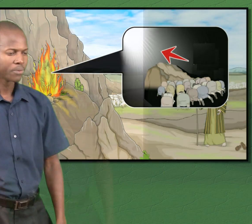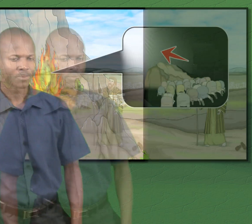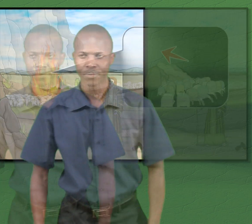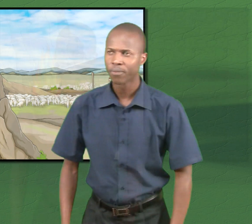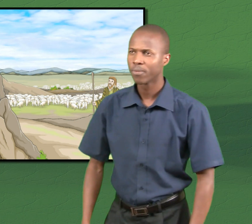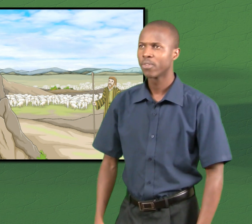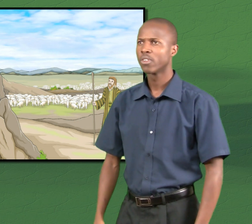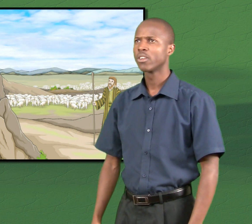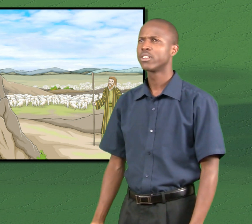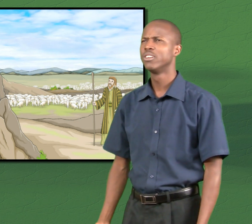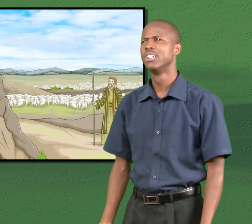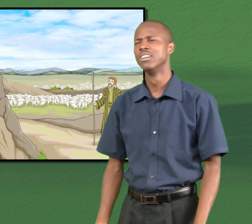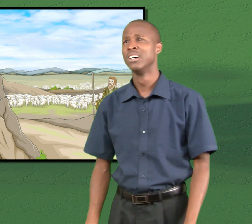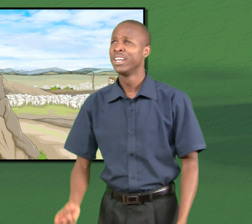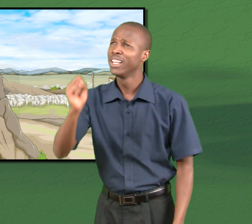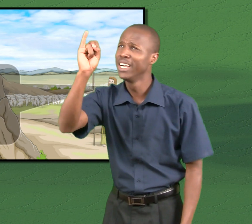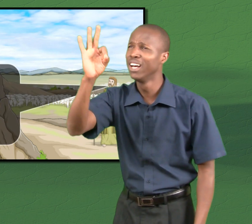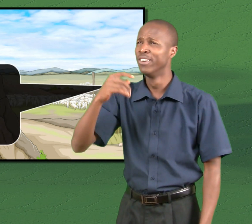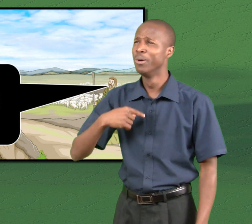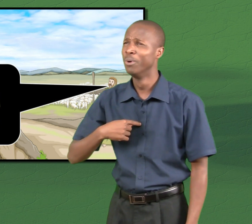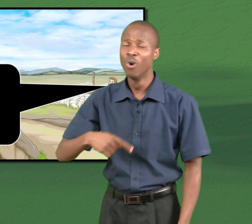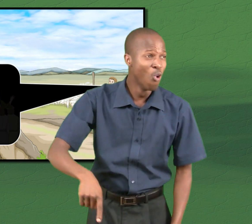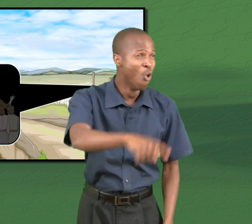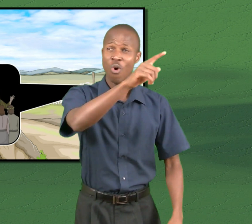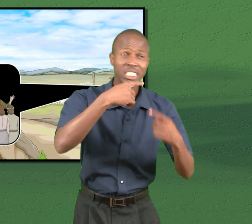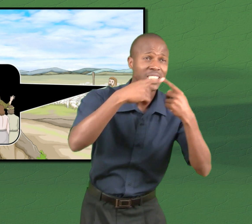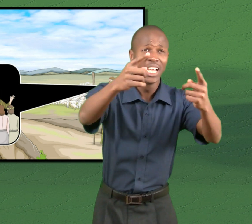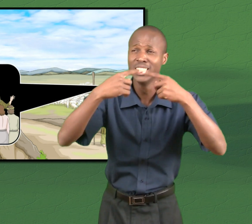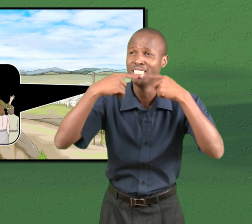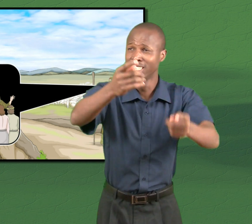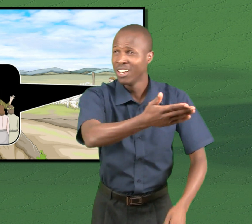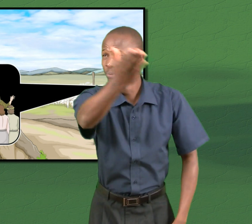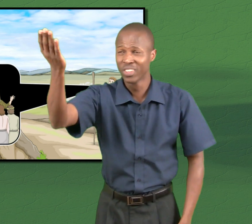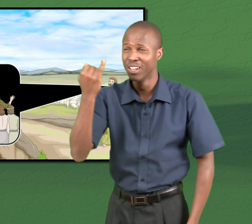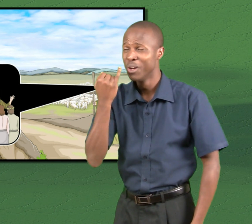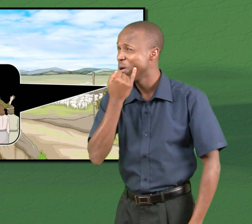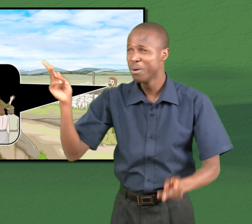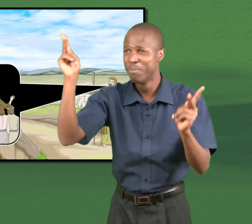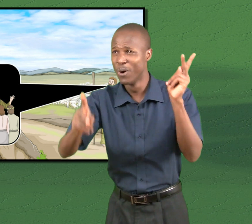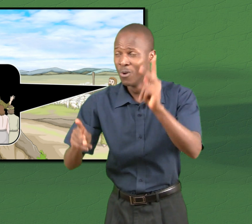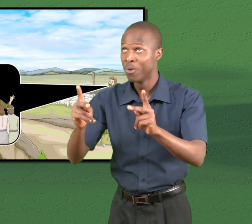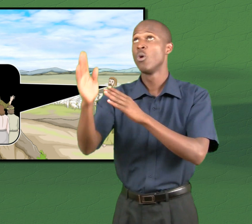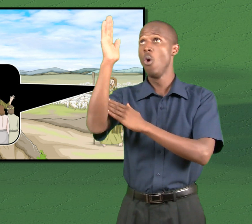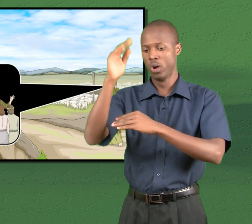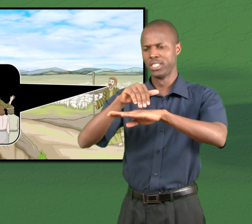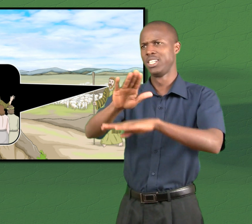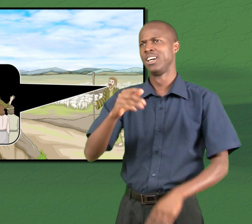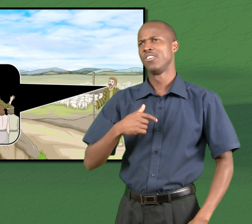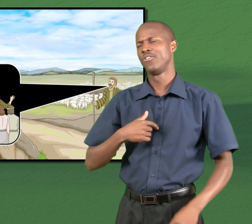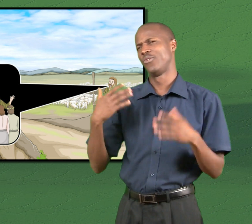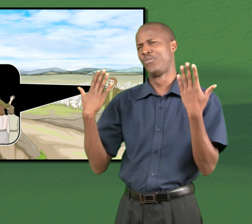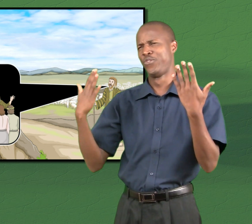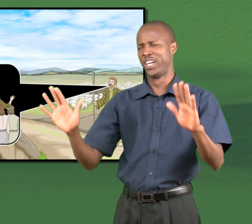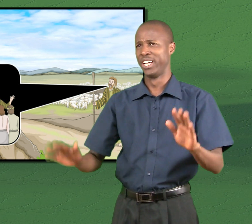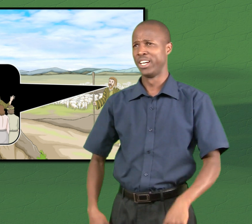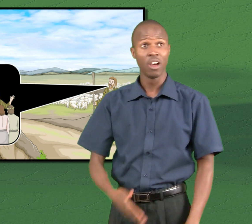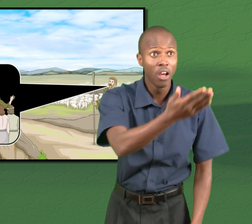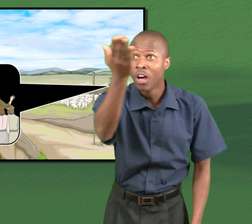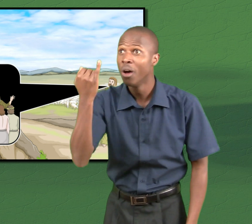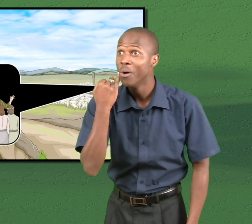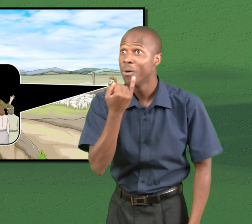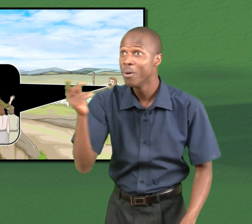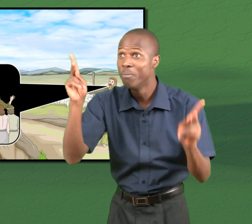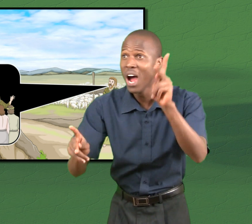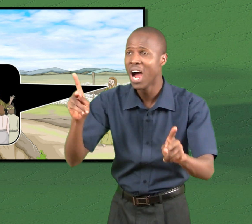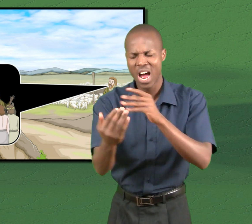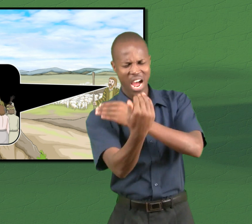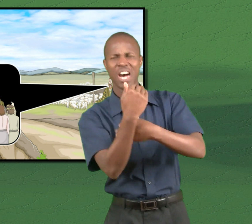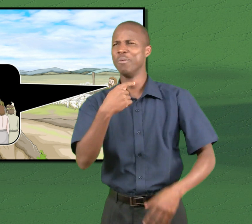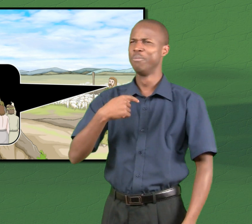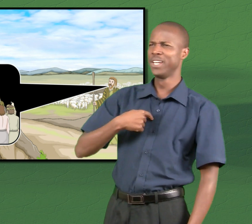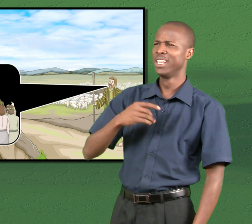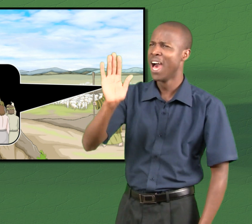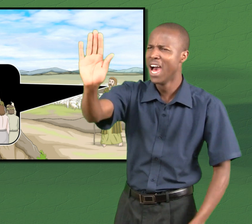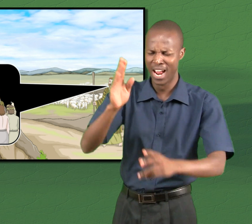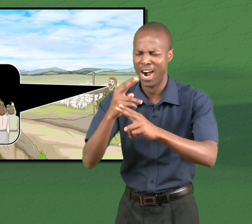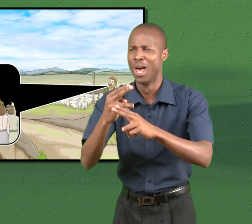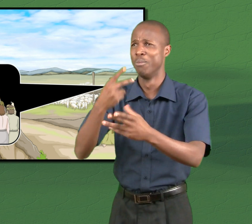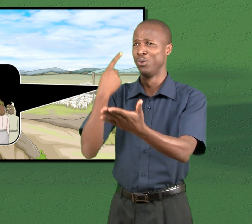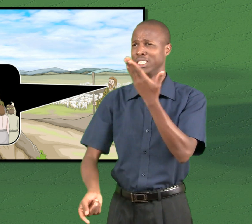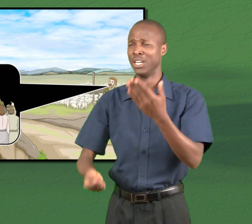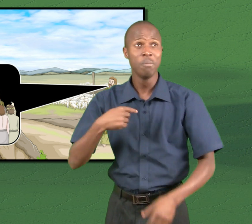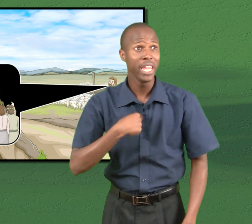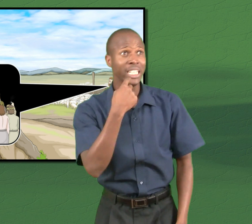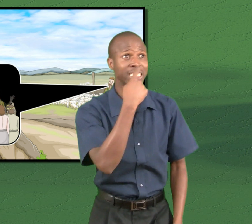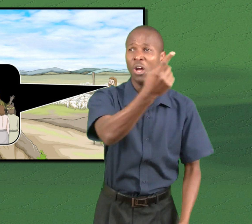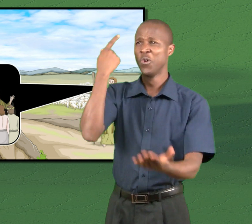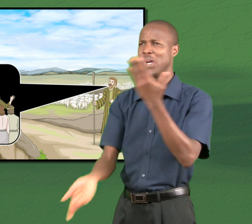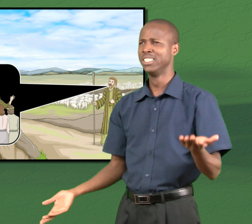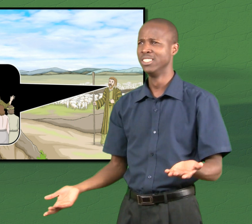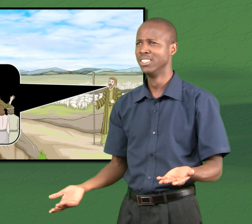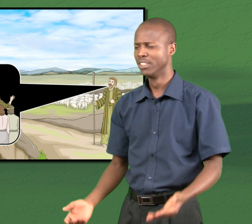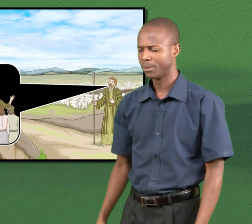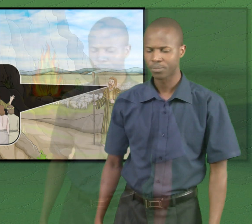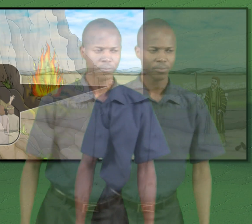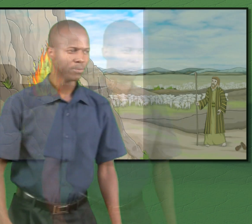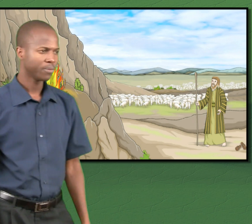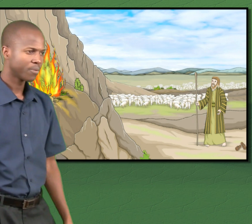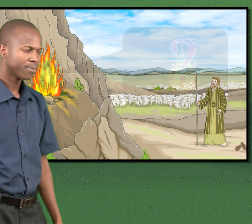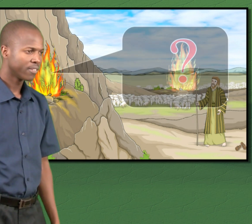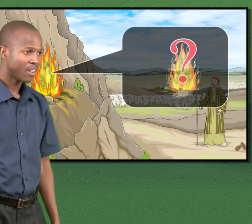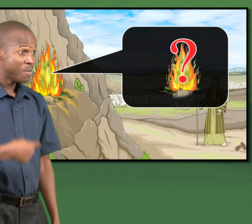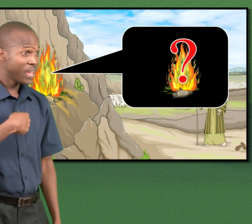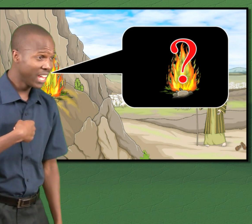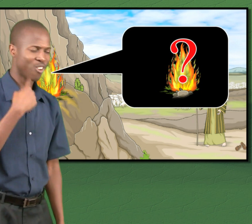Then Moses asked God, “Suppose I go to the Israelites and say to them, ‘The God of your fathers has sent me to you,’ and they ask me, ‘What is His name?’